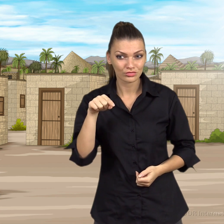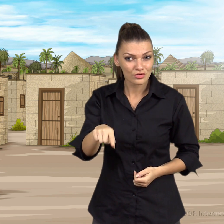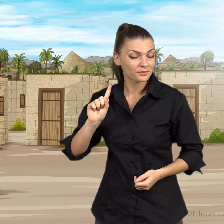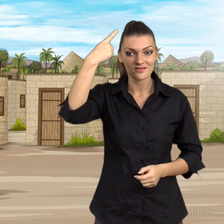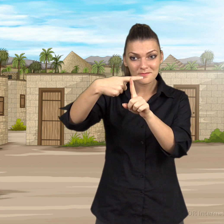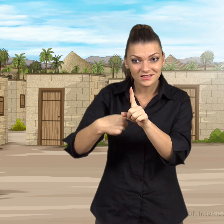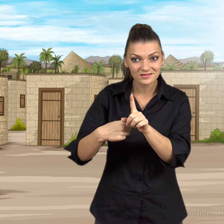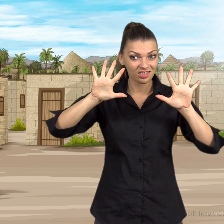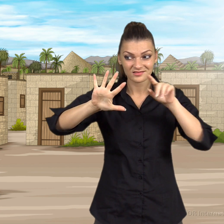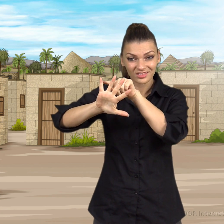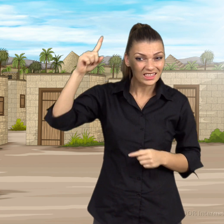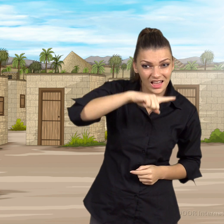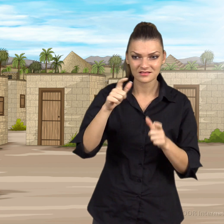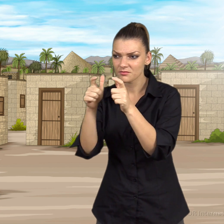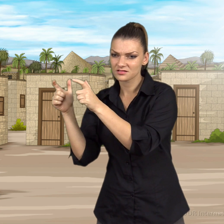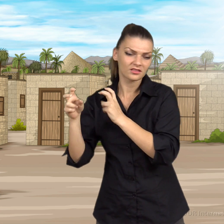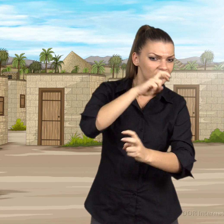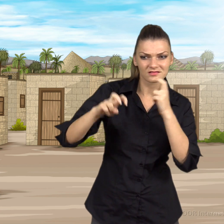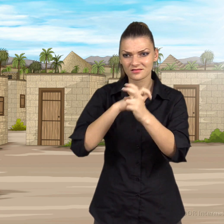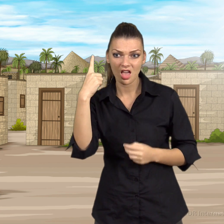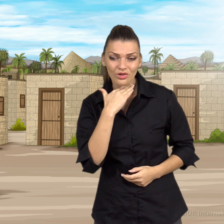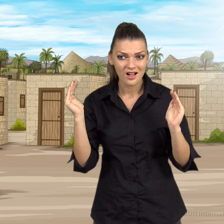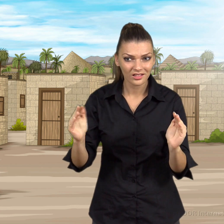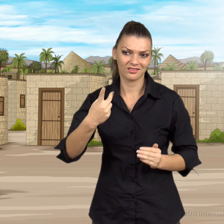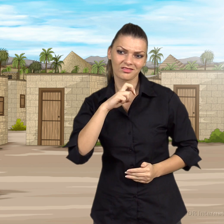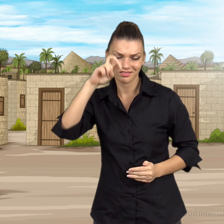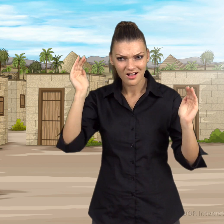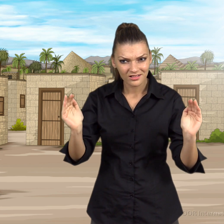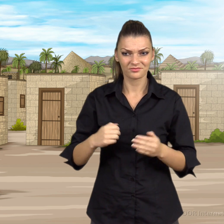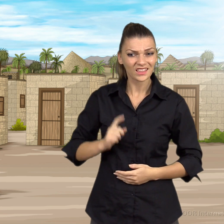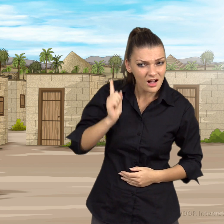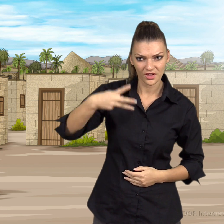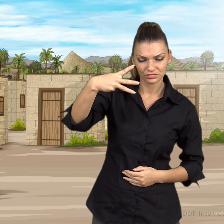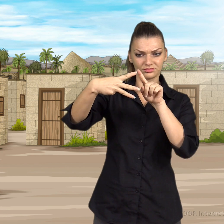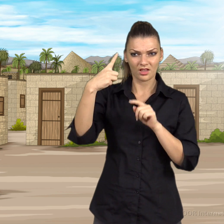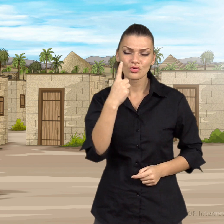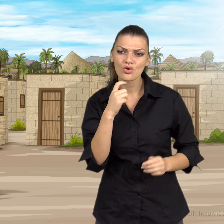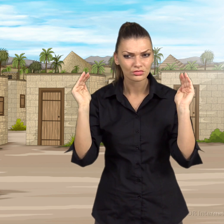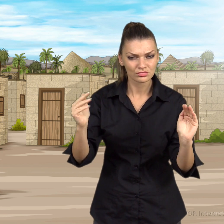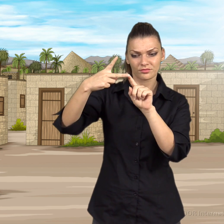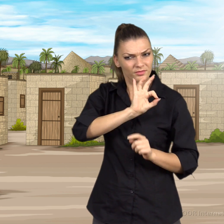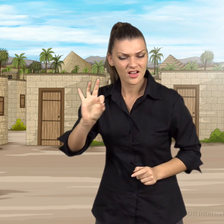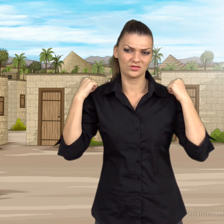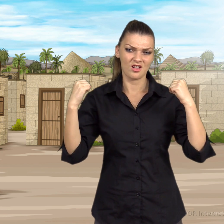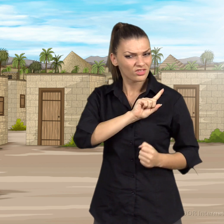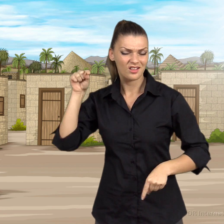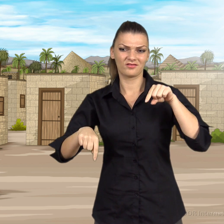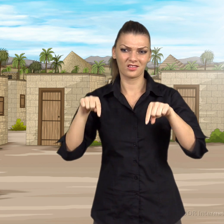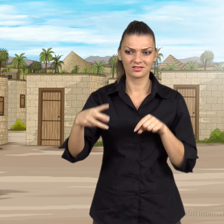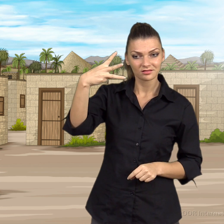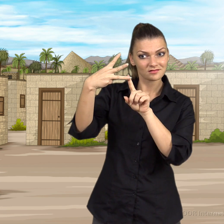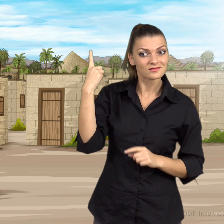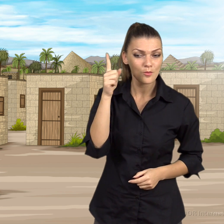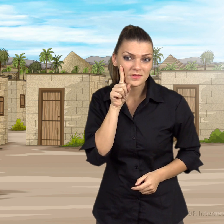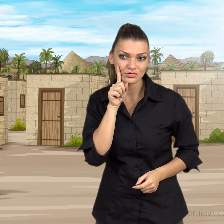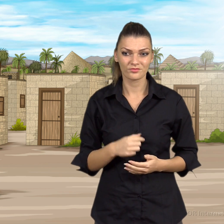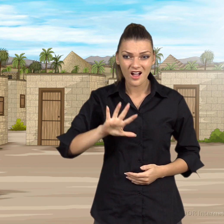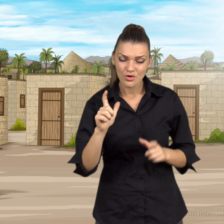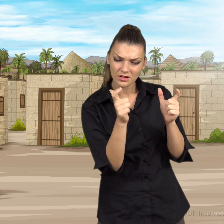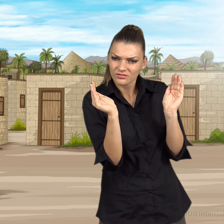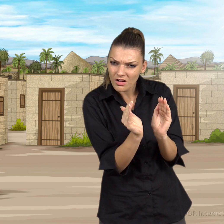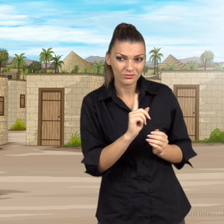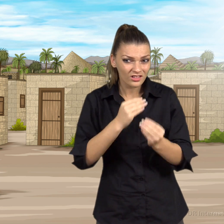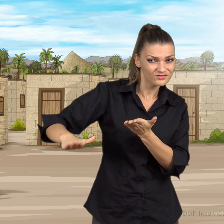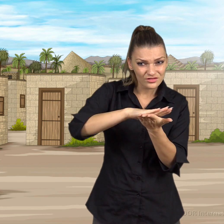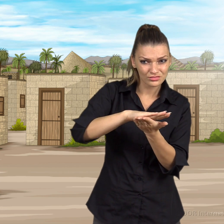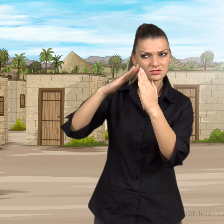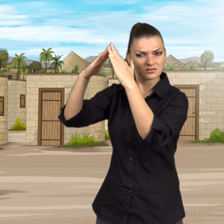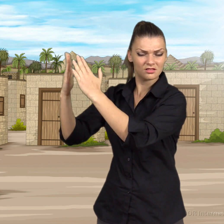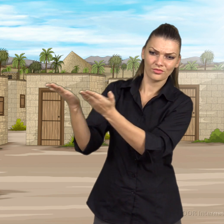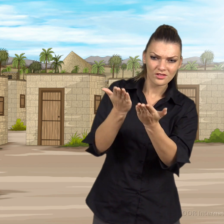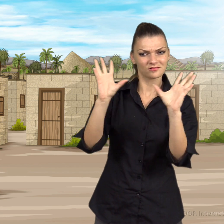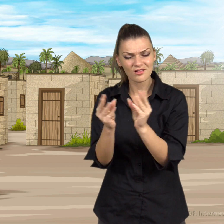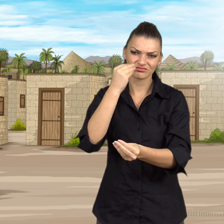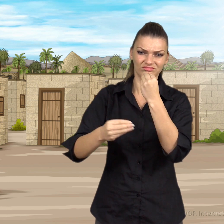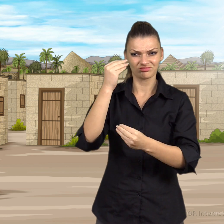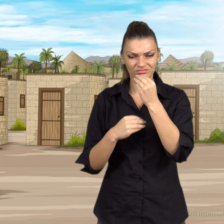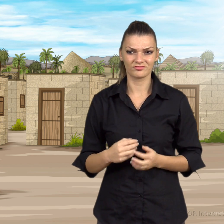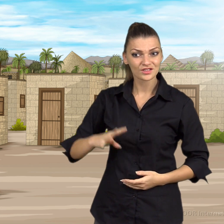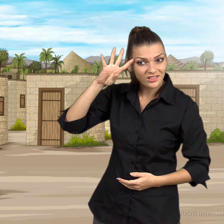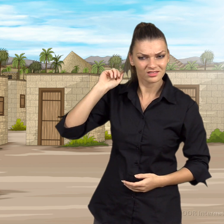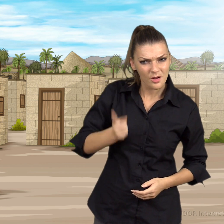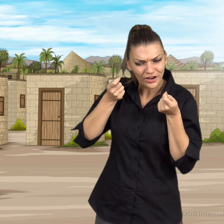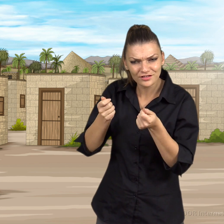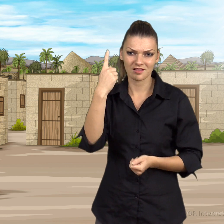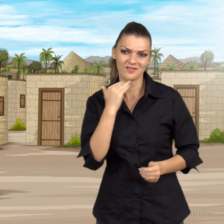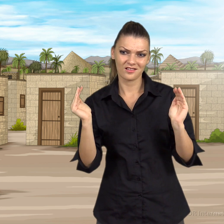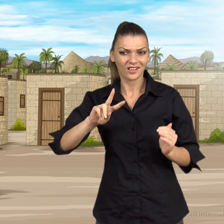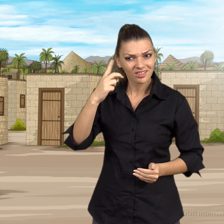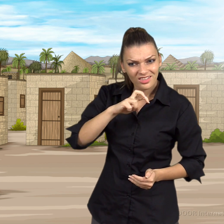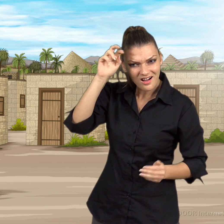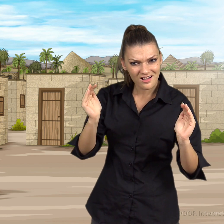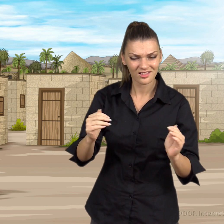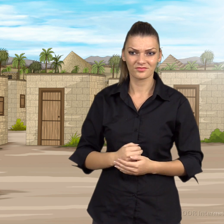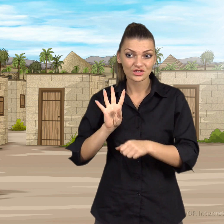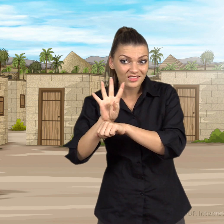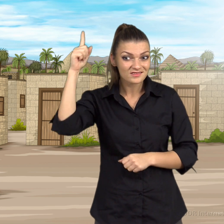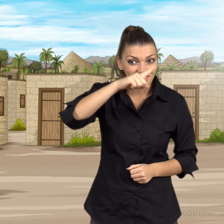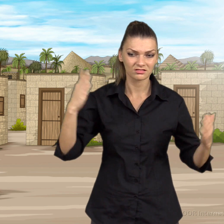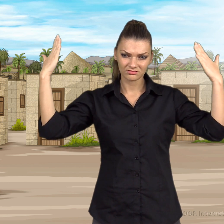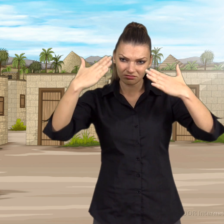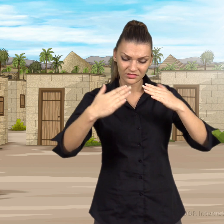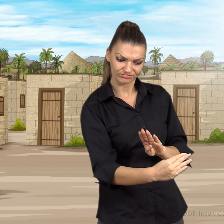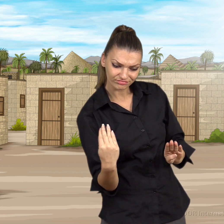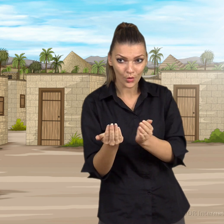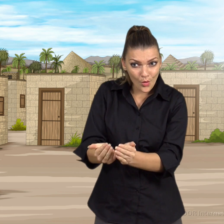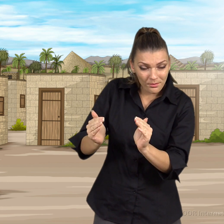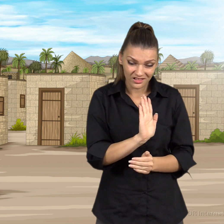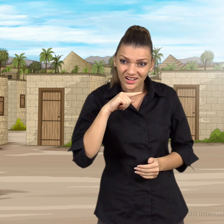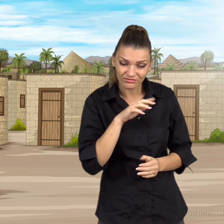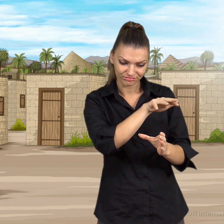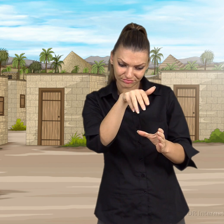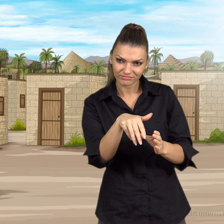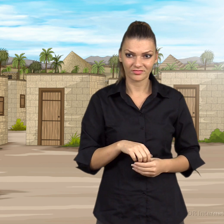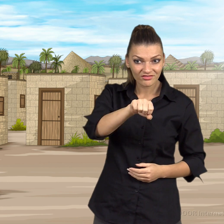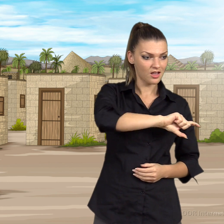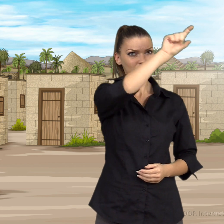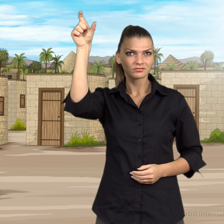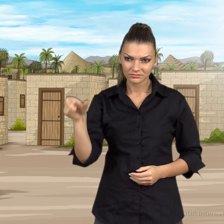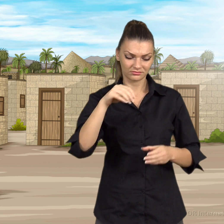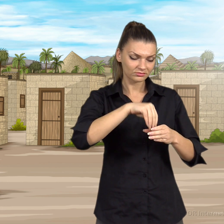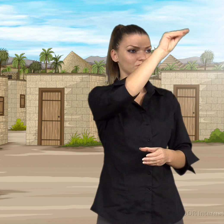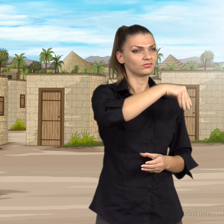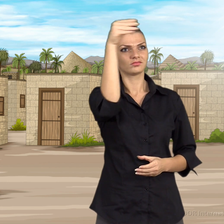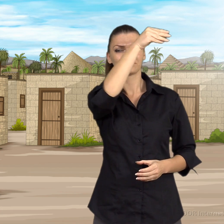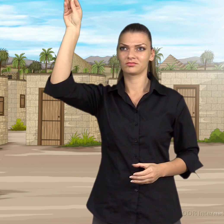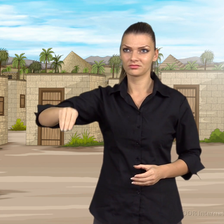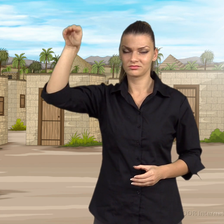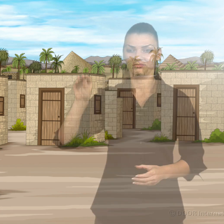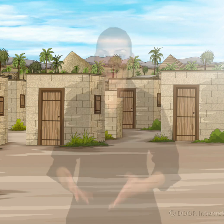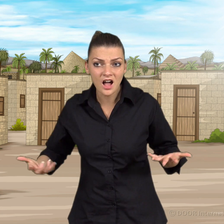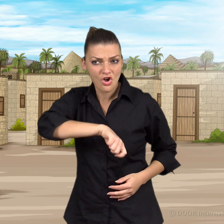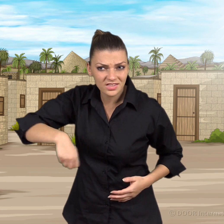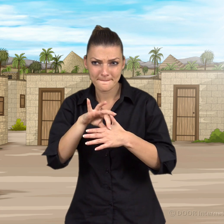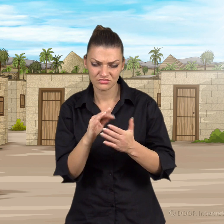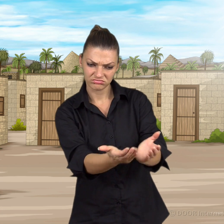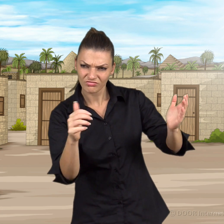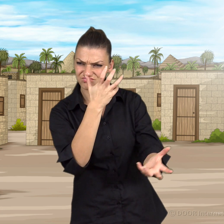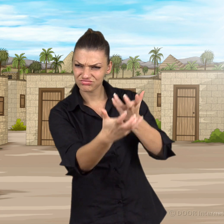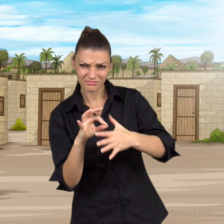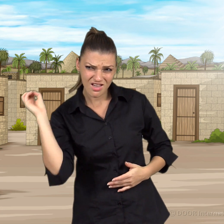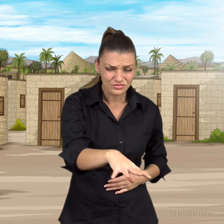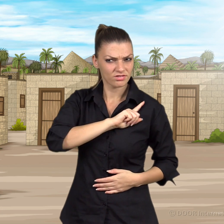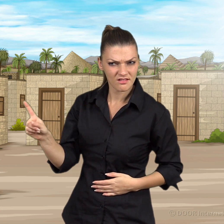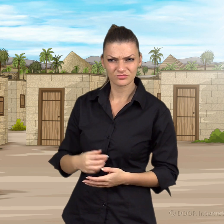If the household is too small for a whole lamb, they are to share with the nearest neighbor based on the number of people, and apportion the lamb accordingly. Your lamb must be an unblemished year-old male, and you may take it from the sheep or the goats. You must keep it until the fourteenth day of the month, when the whole assembly of the congregation of Israel will slaughter the animals at twilight.